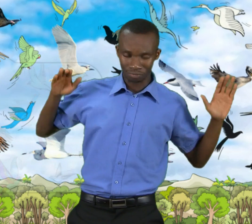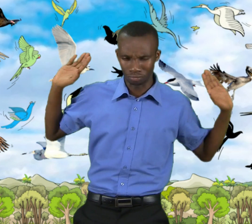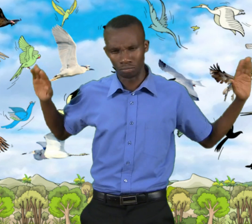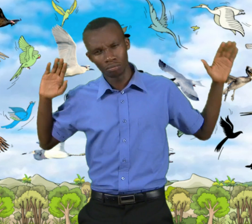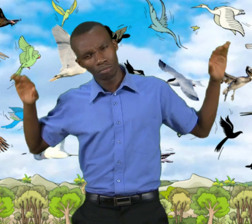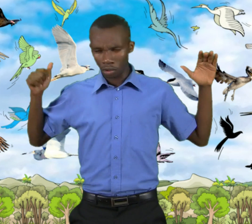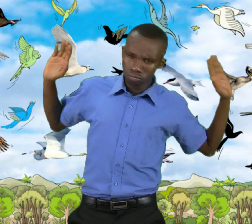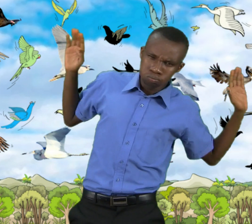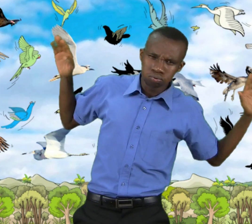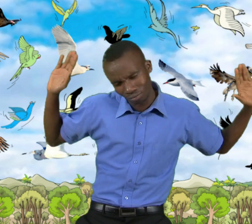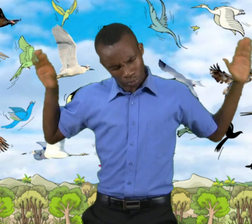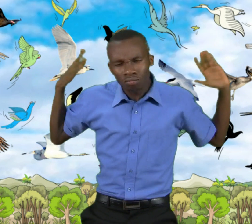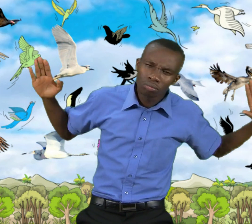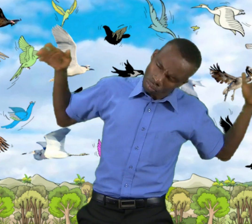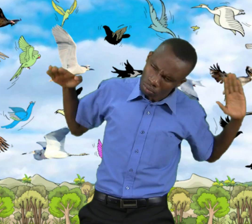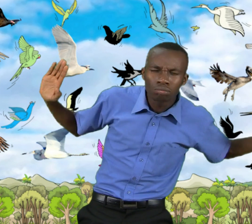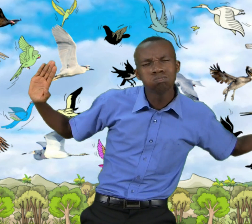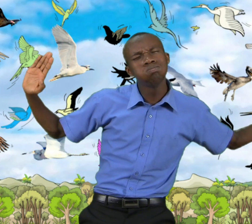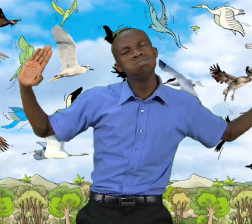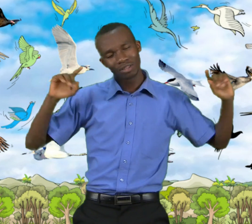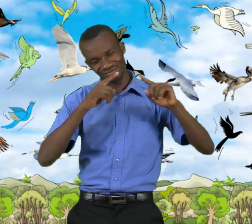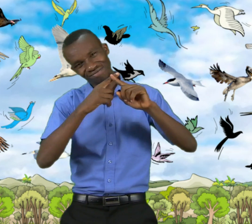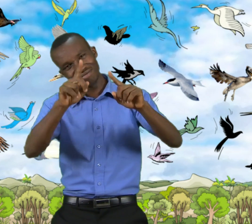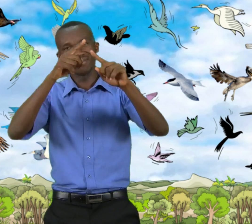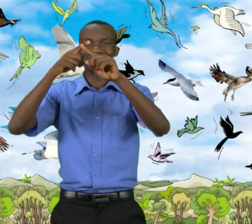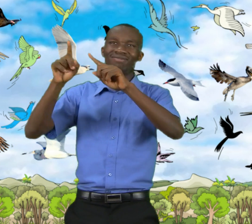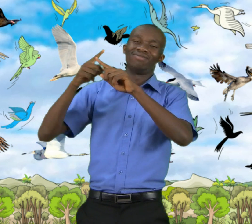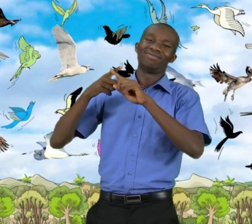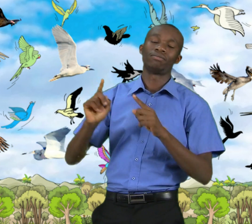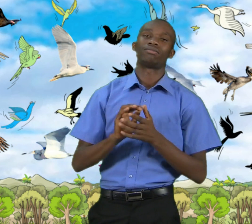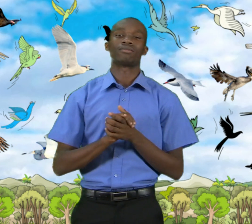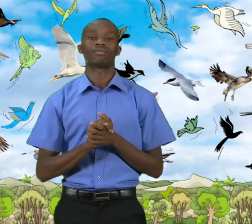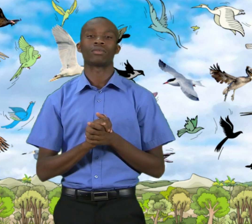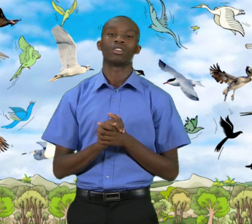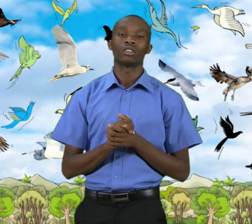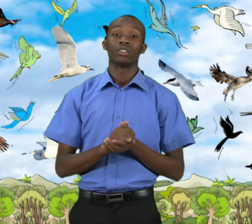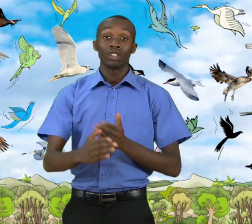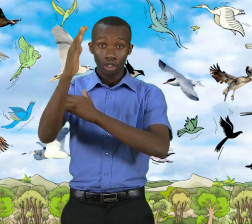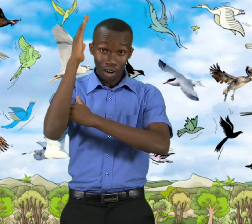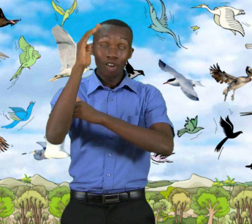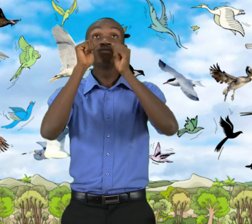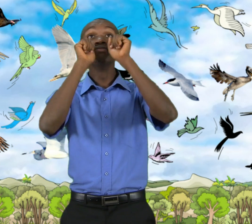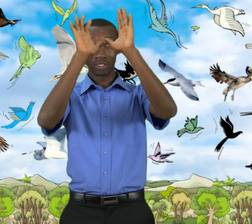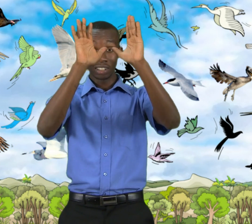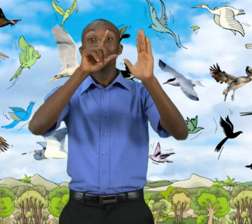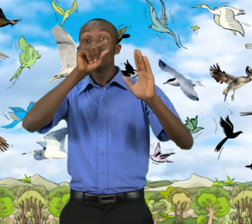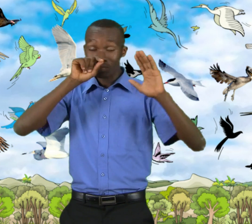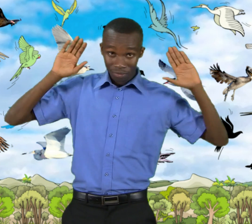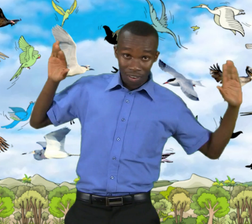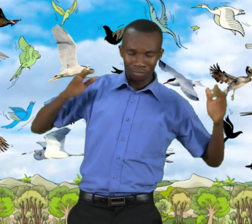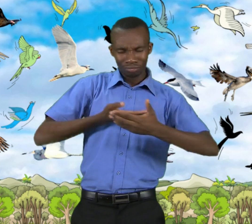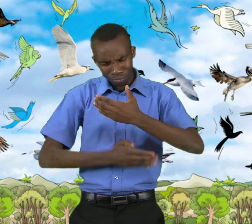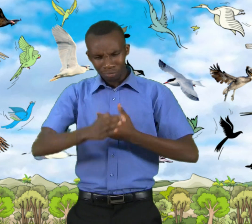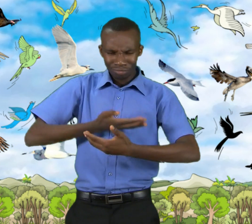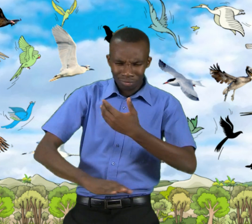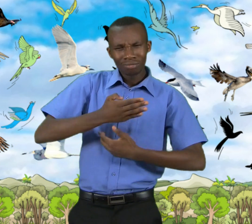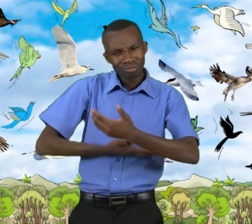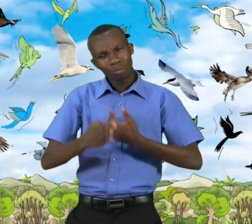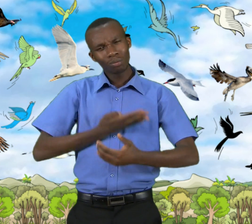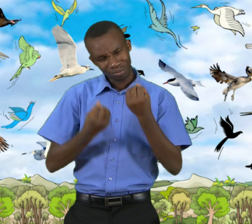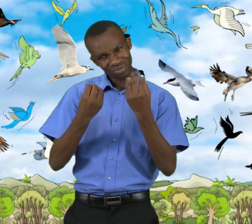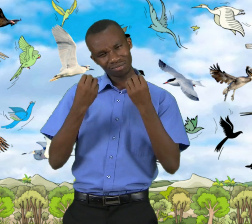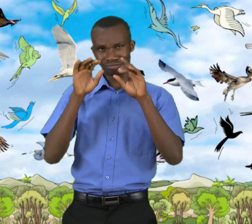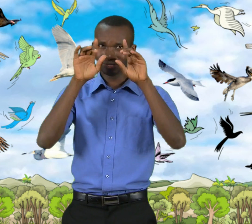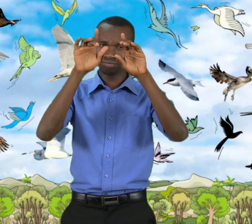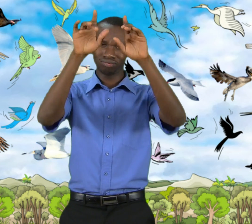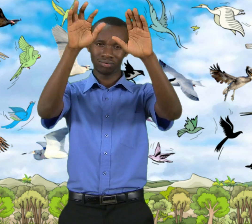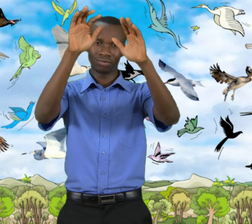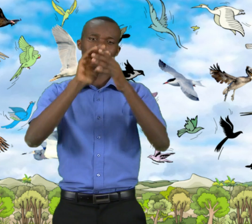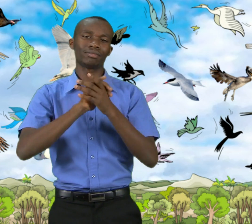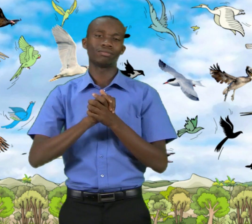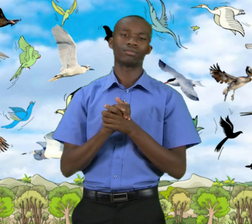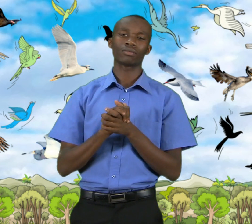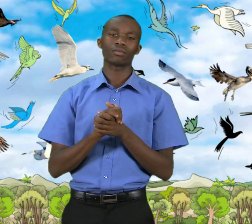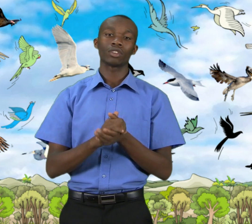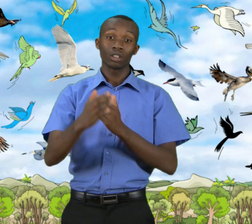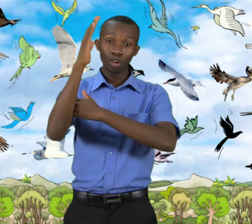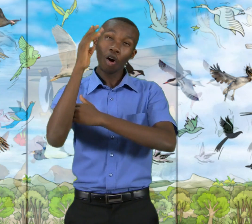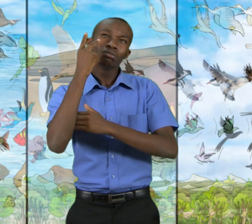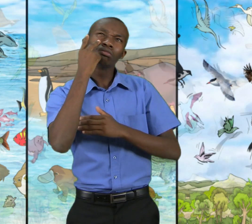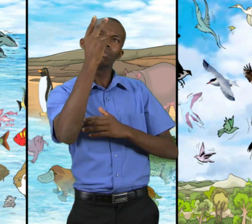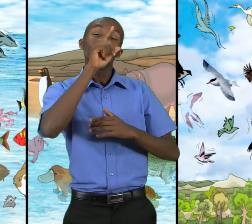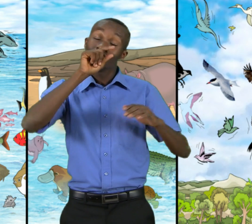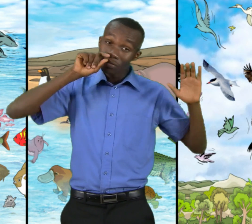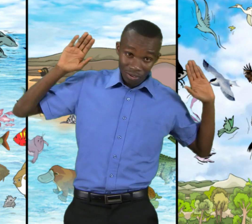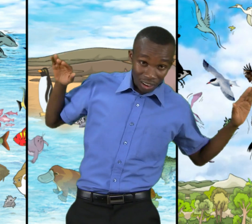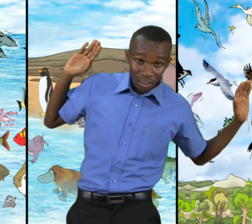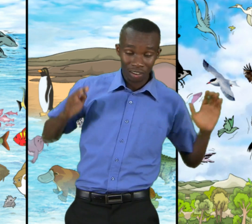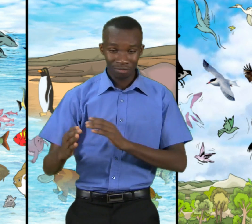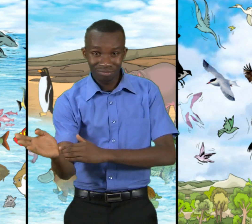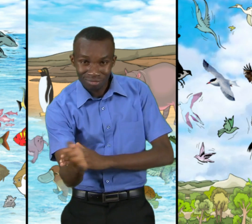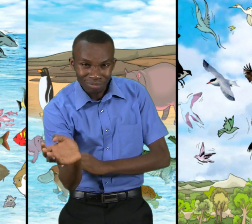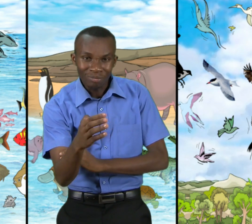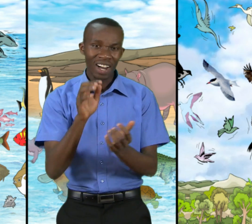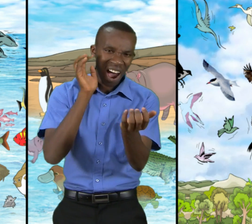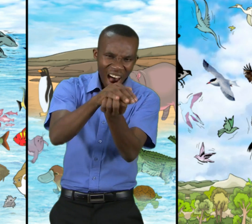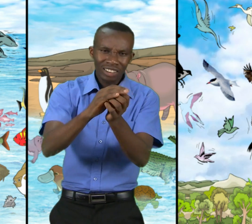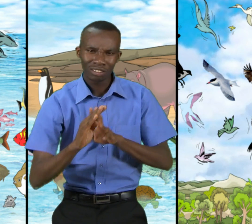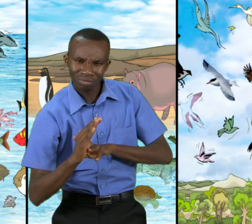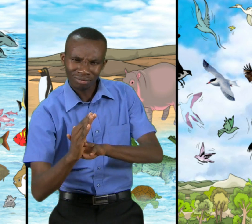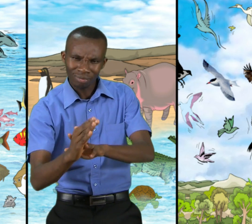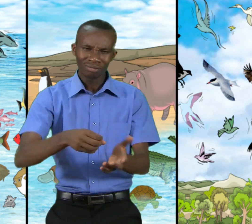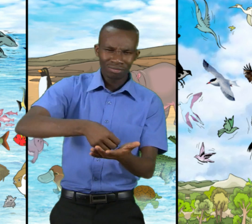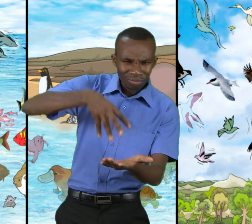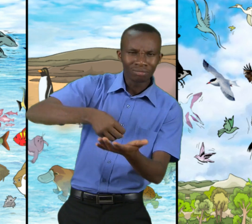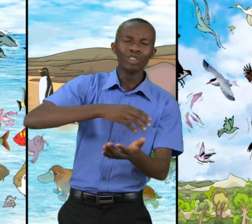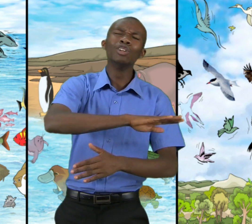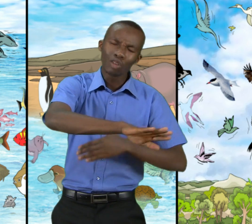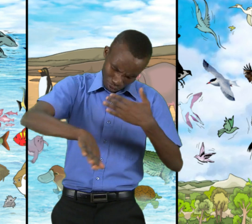Then God blessed them and said, “Be fruitful and multiply and fill the waters of the seas, and let birds multiply on the earth.”